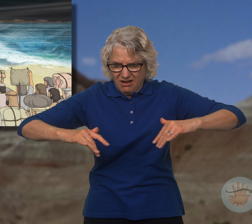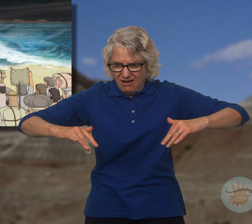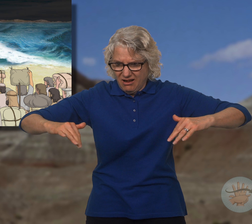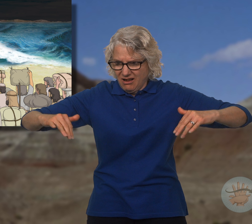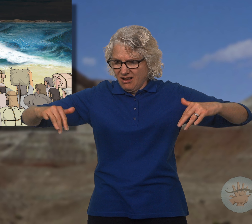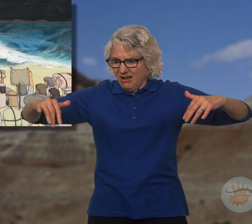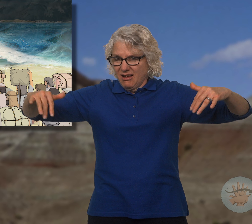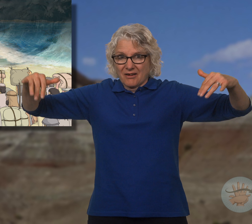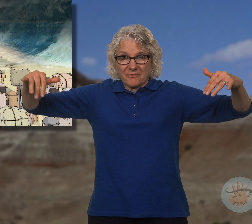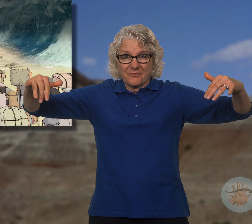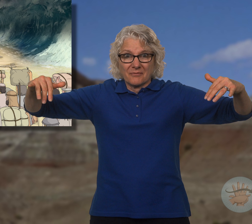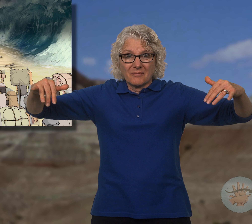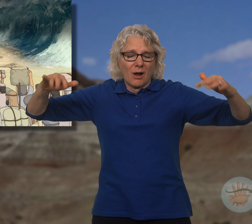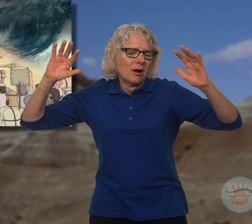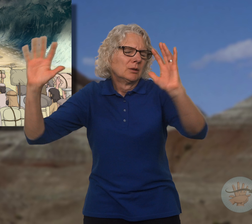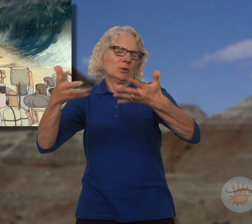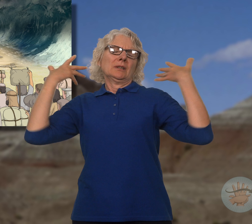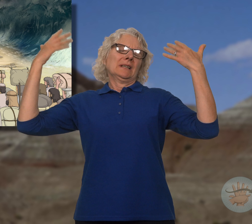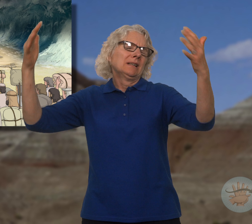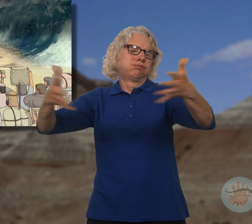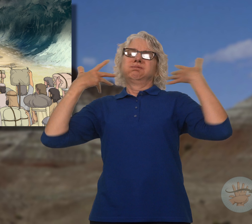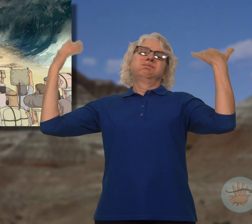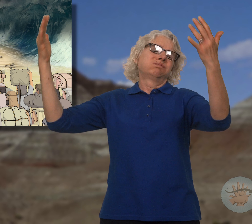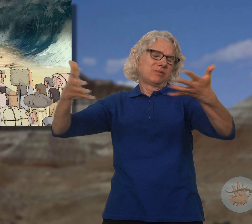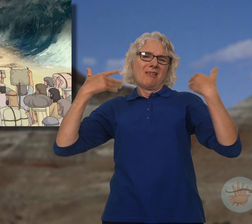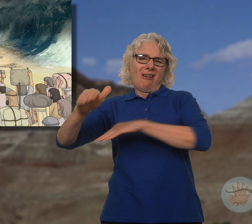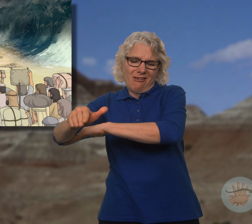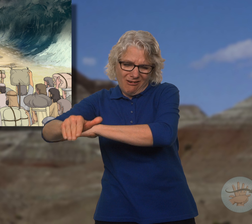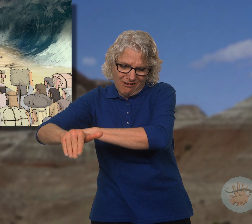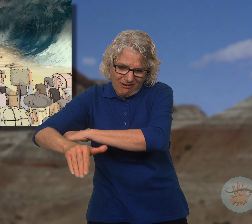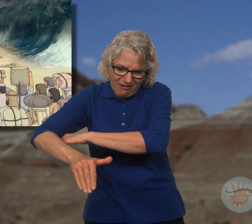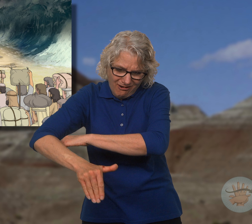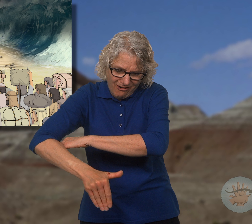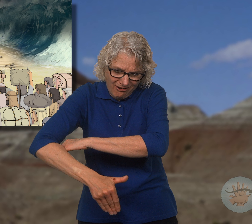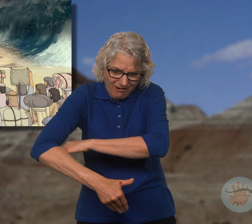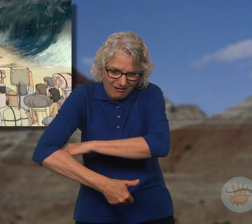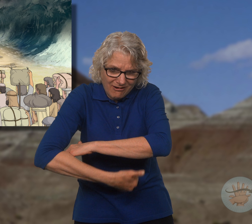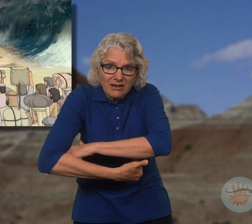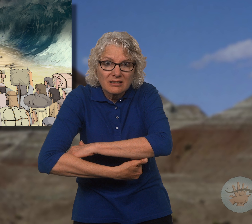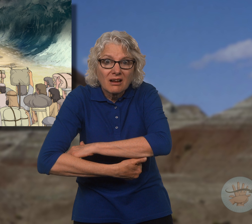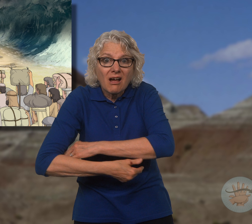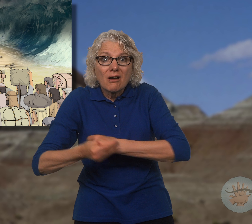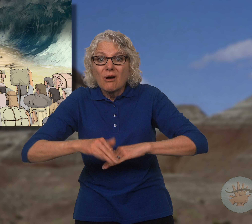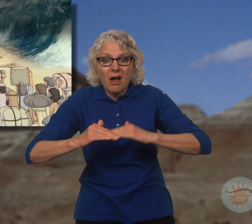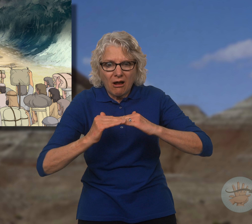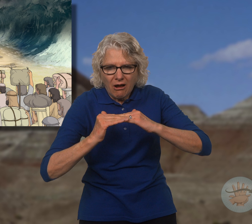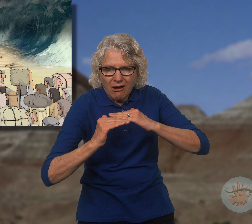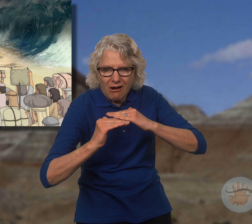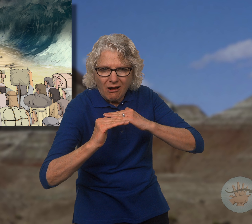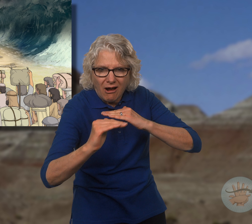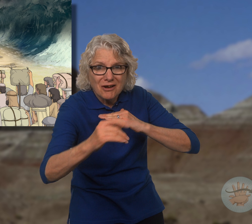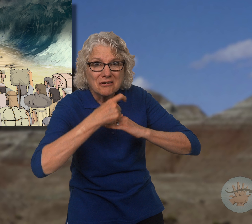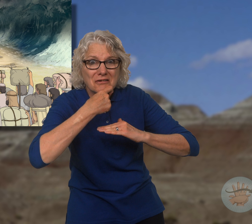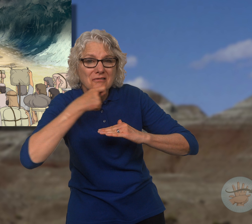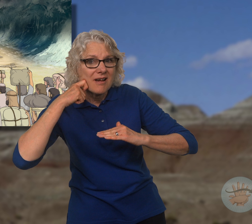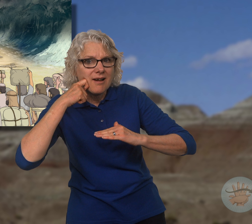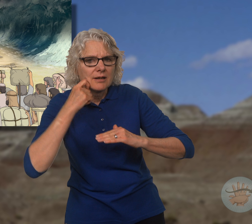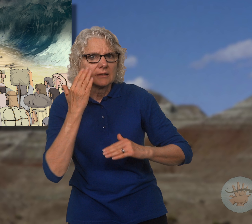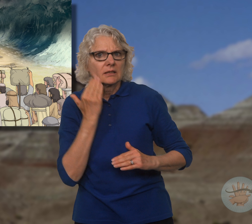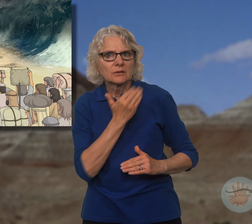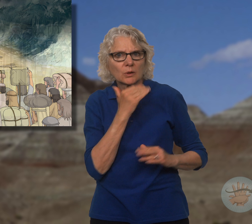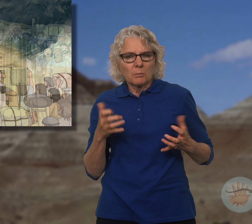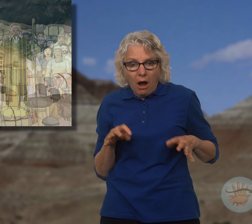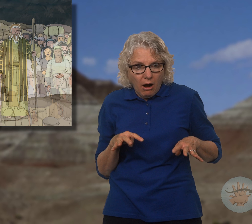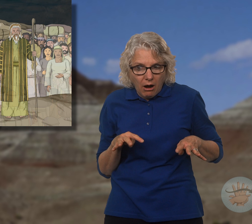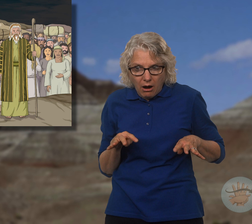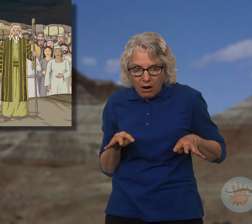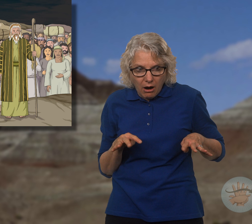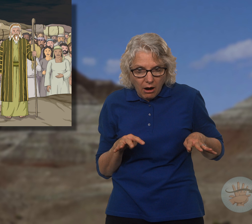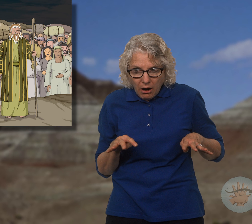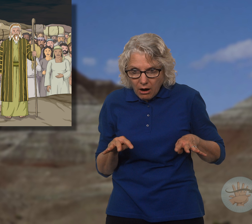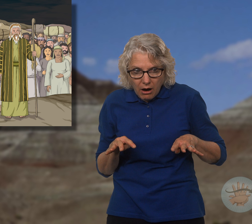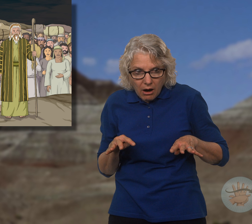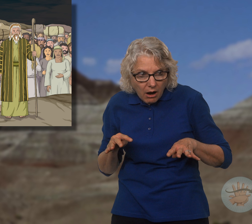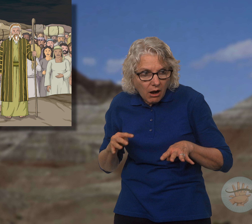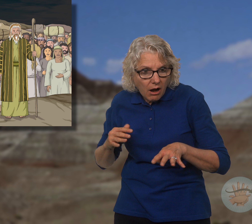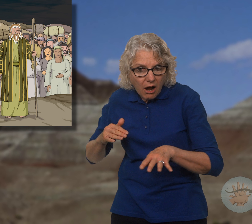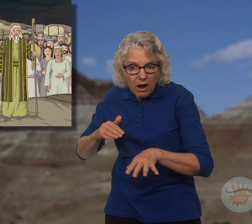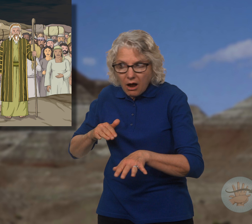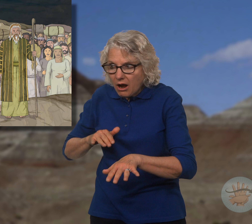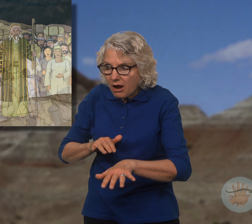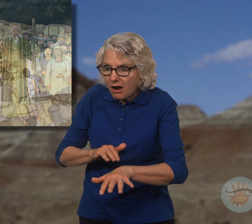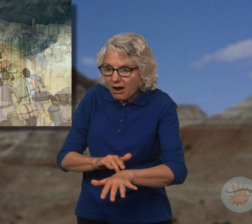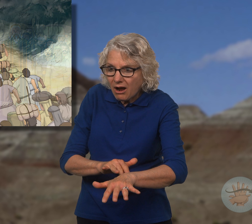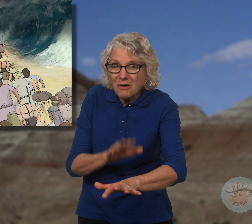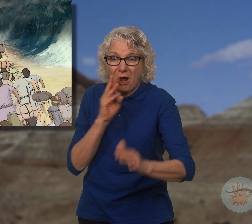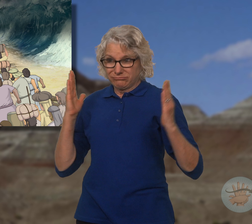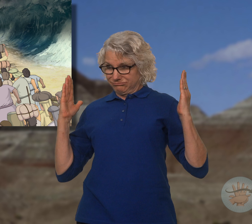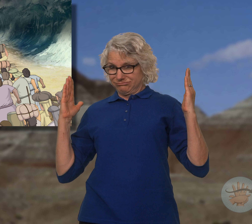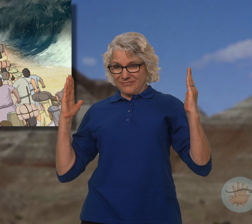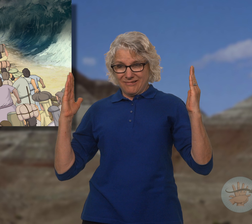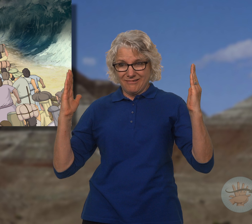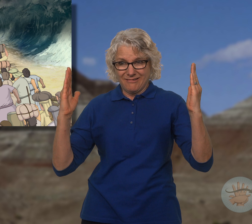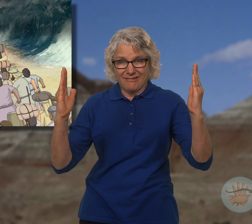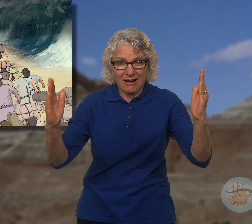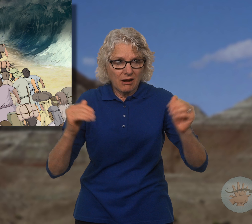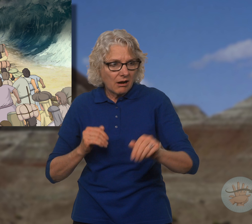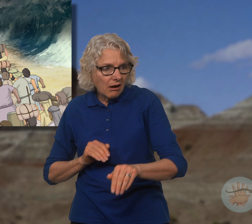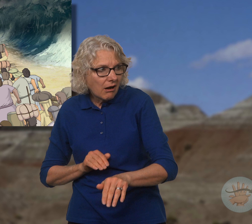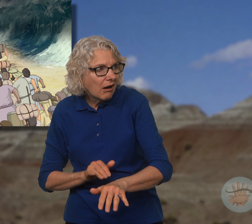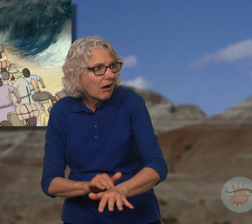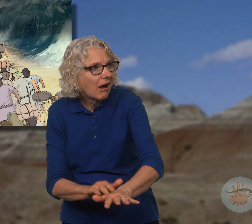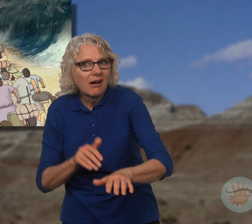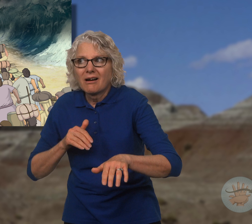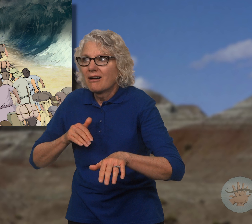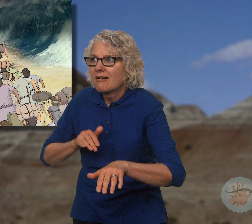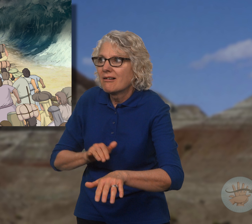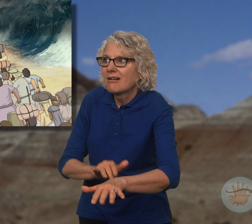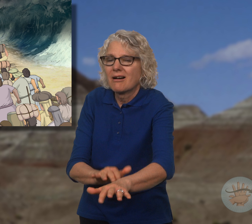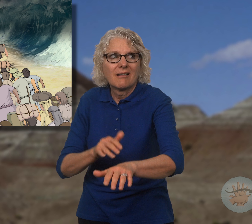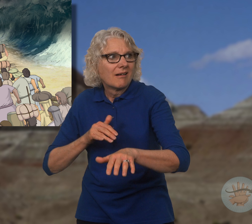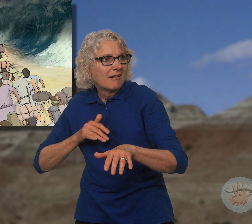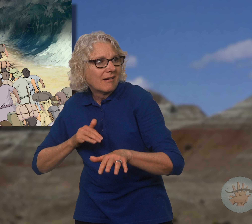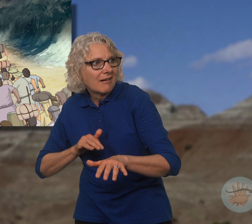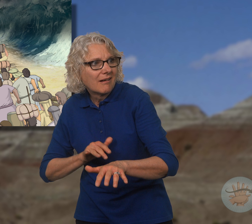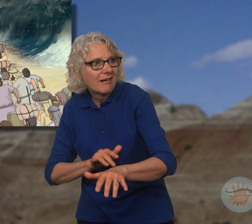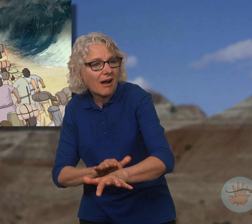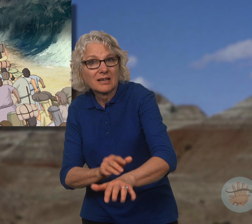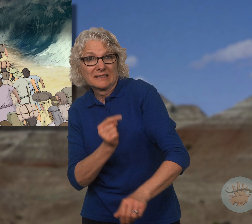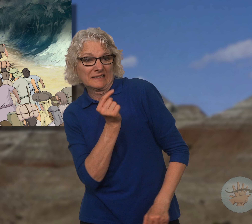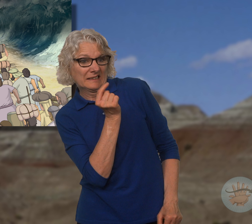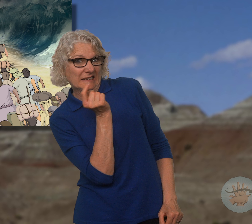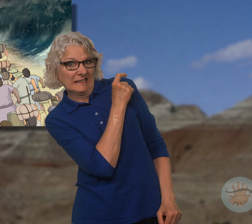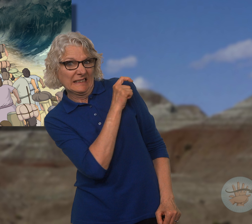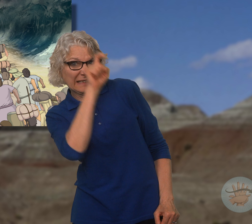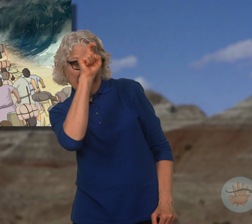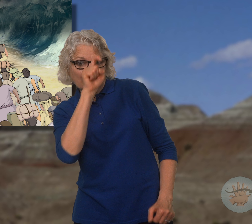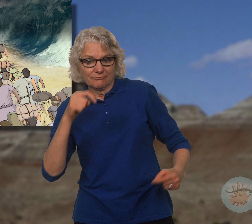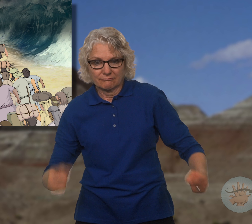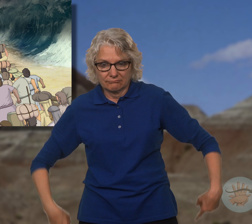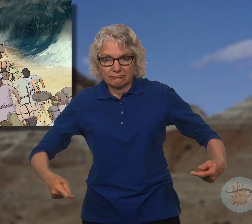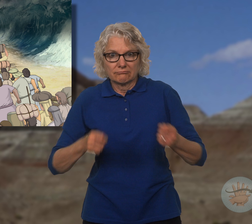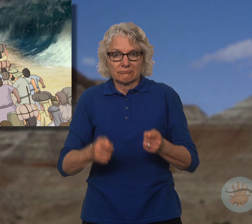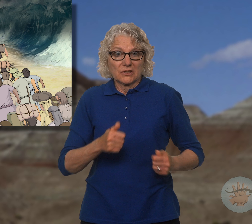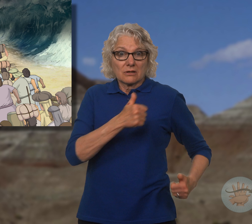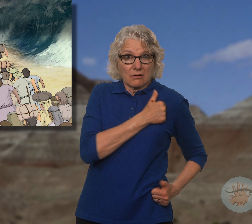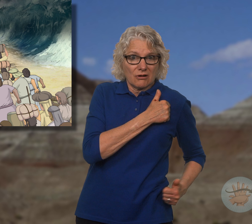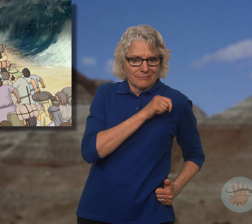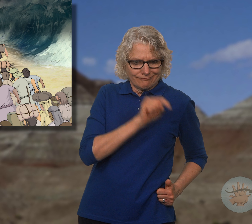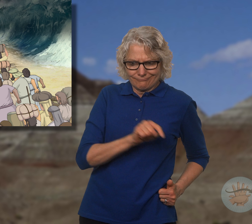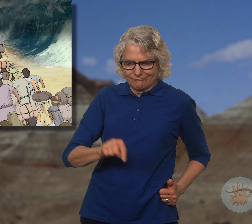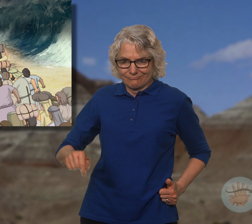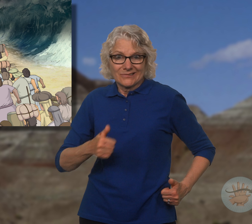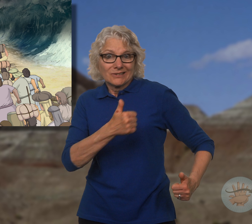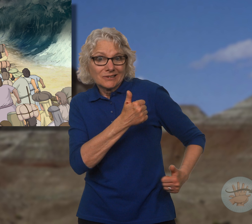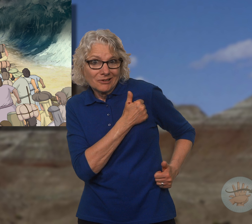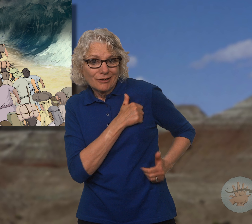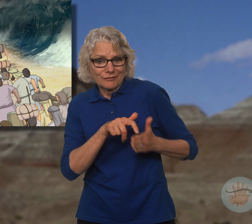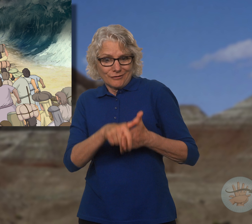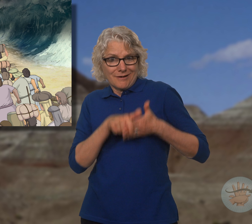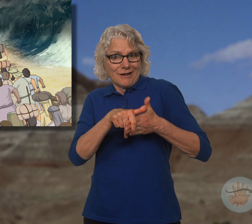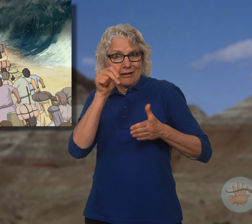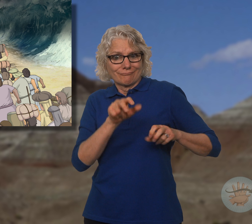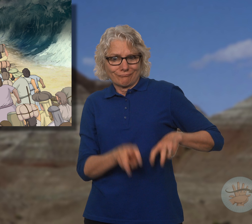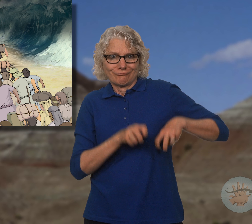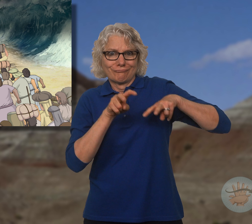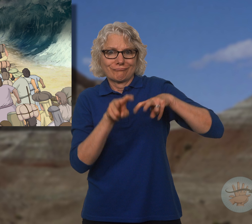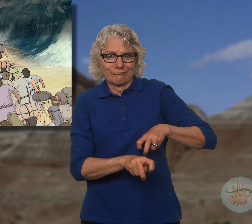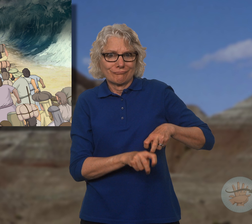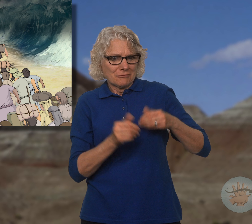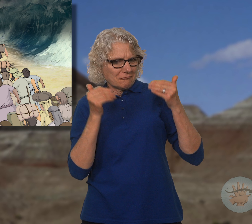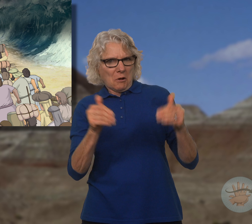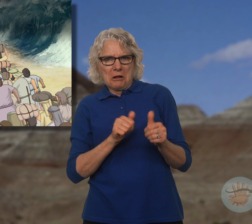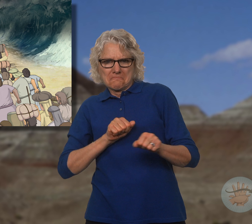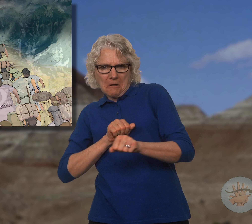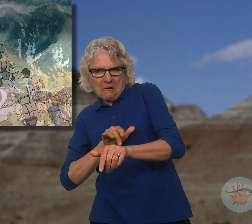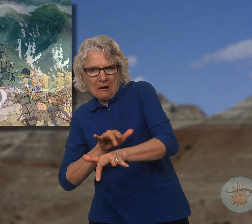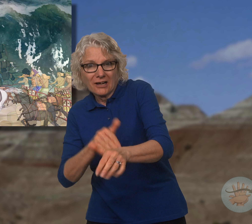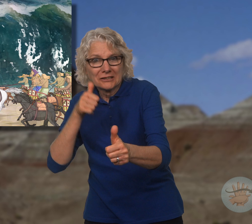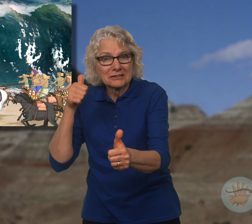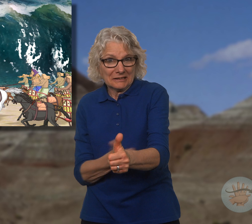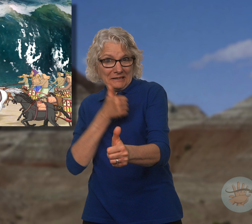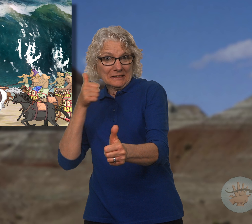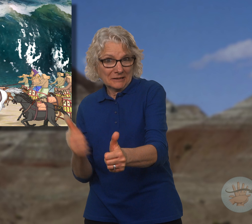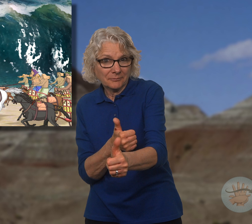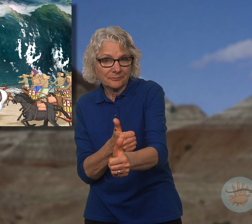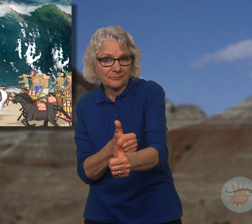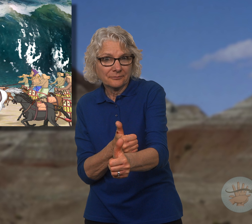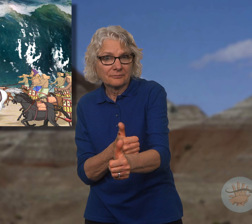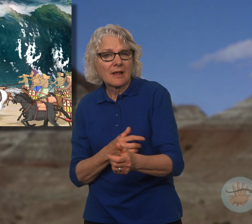So the waters were divided, and the Israelites went through the sea on dry ground, with walls of water on their right and on their left.